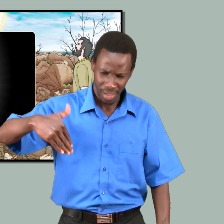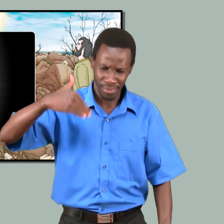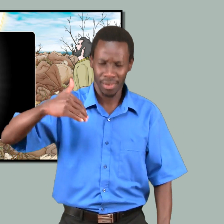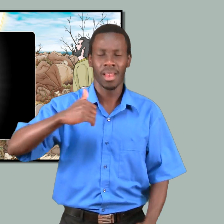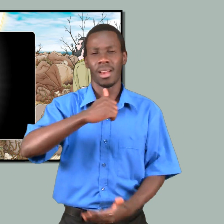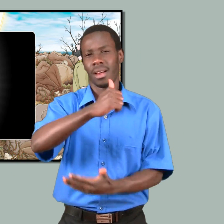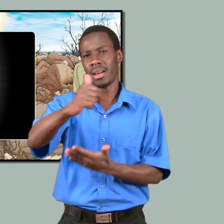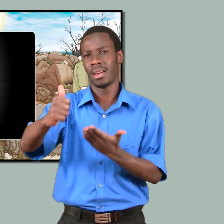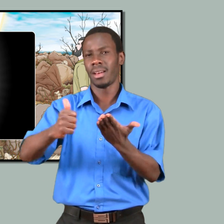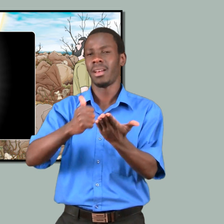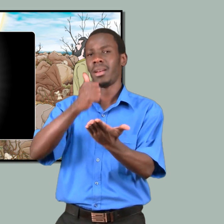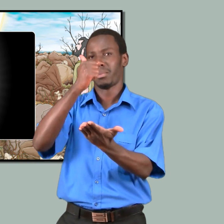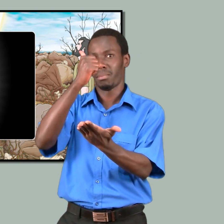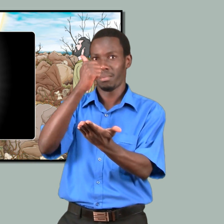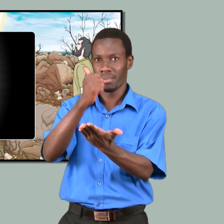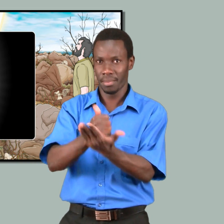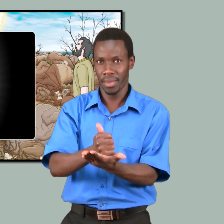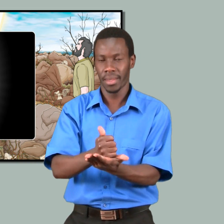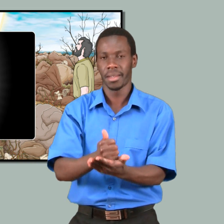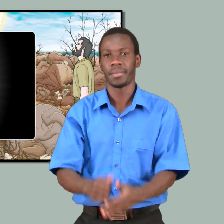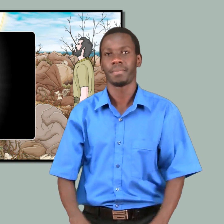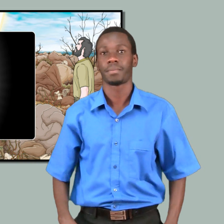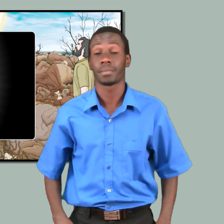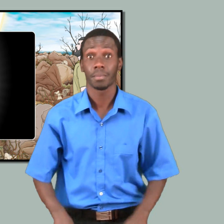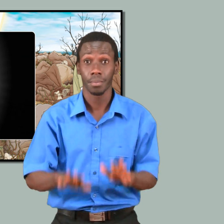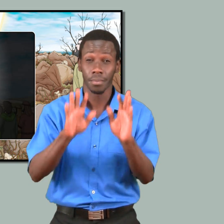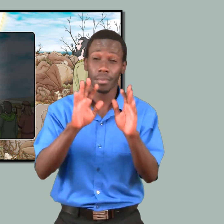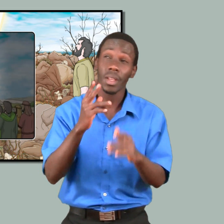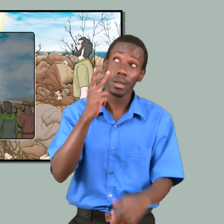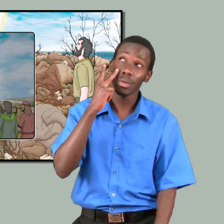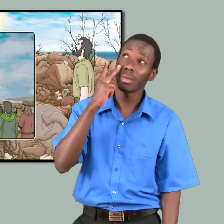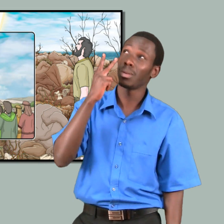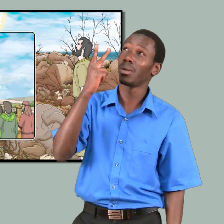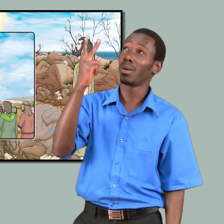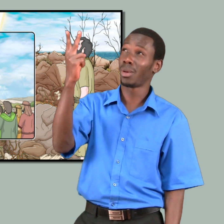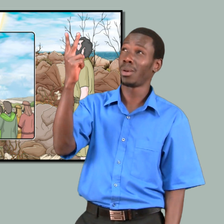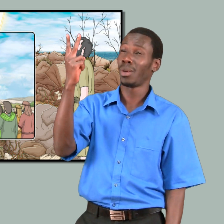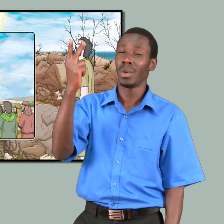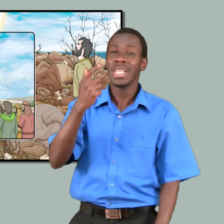Amen.